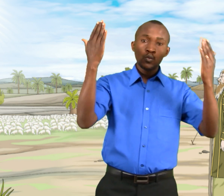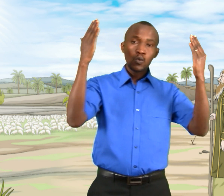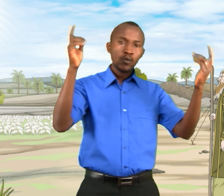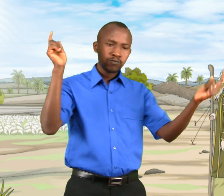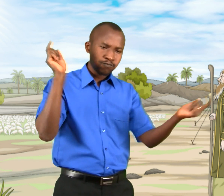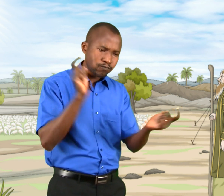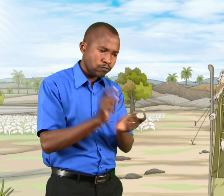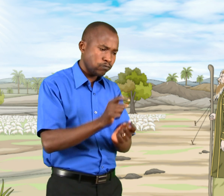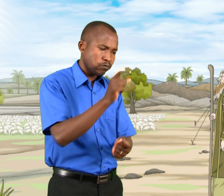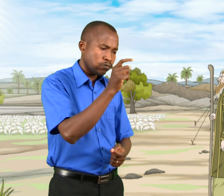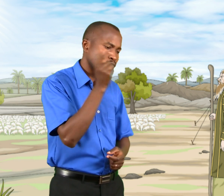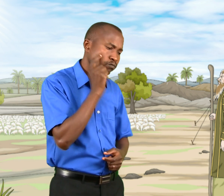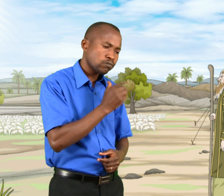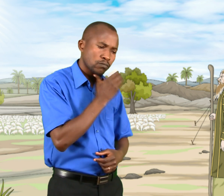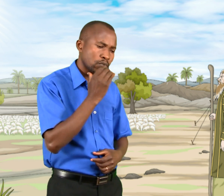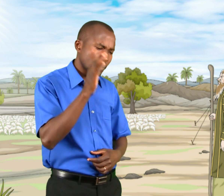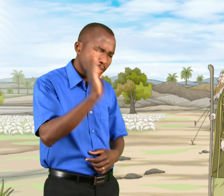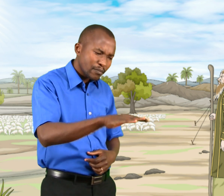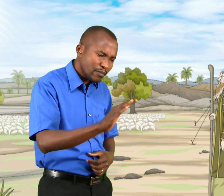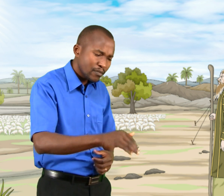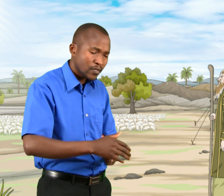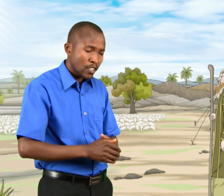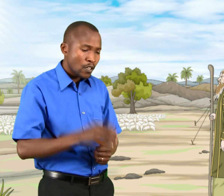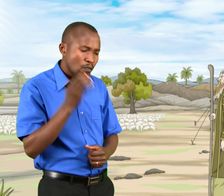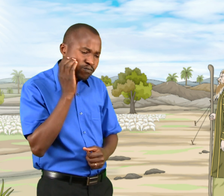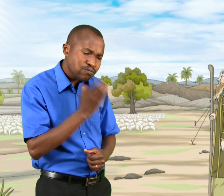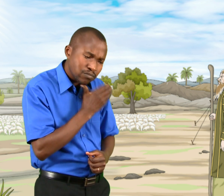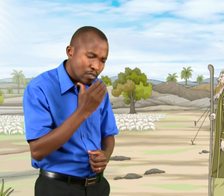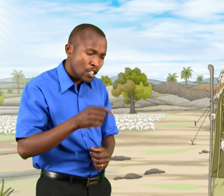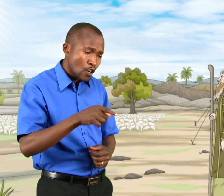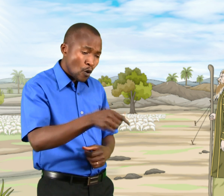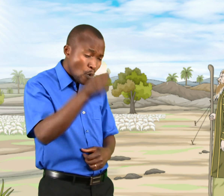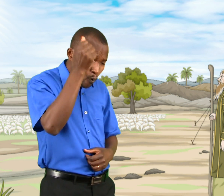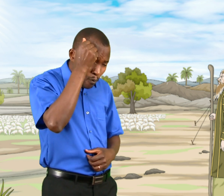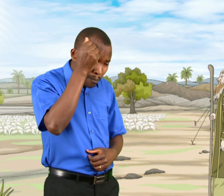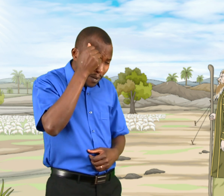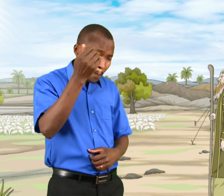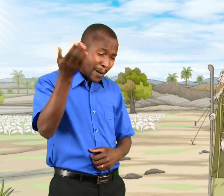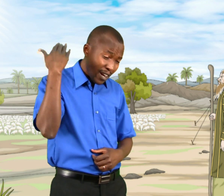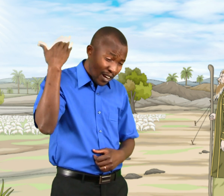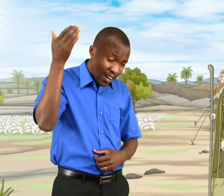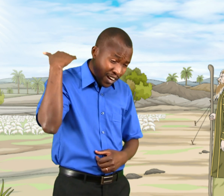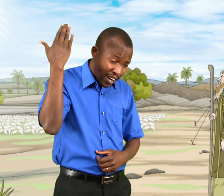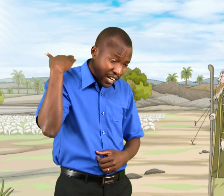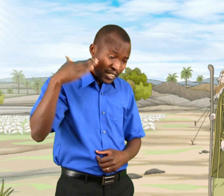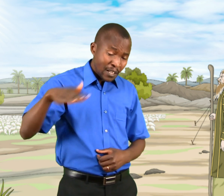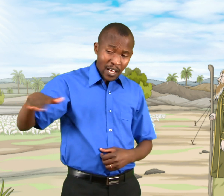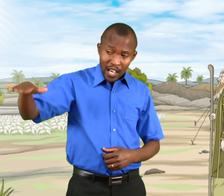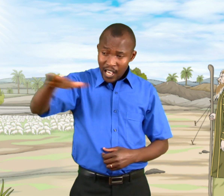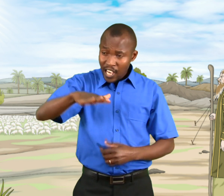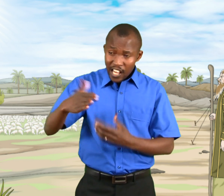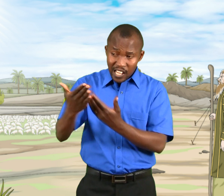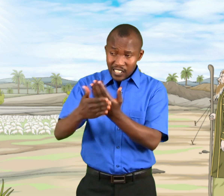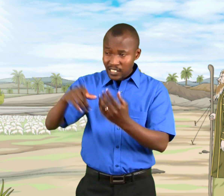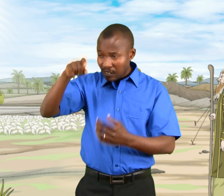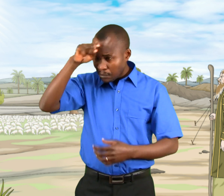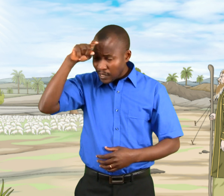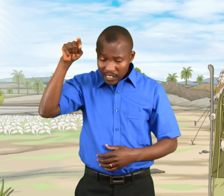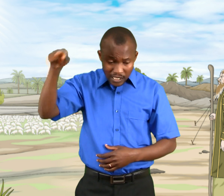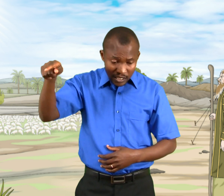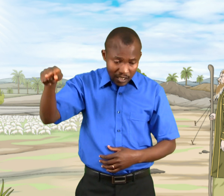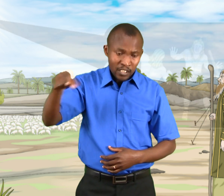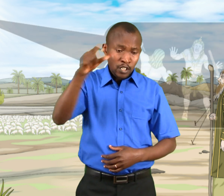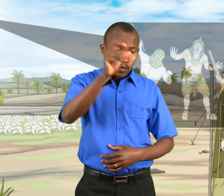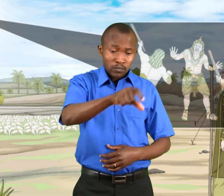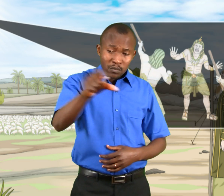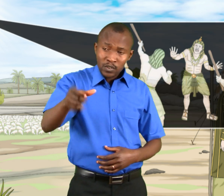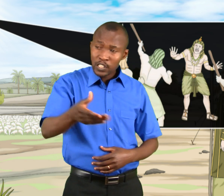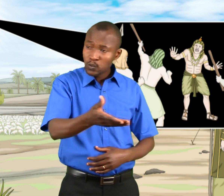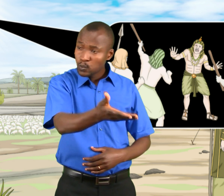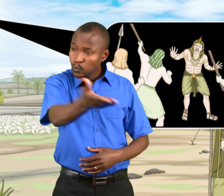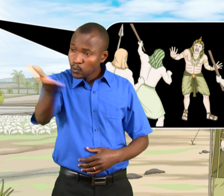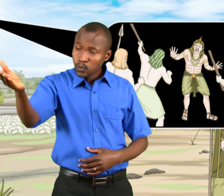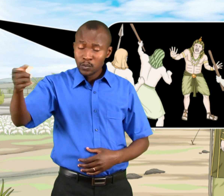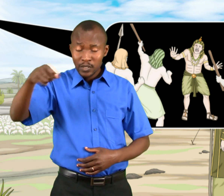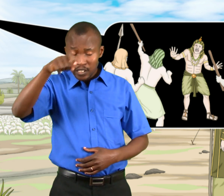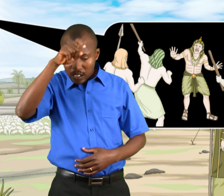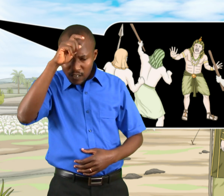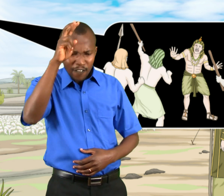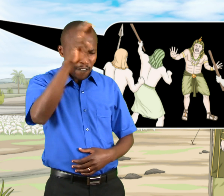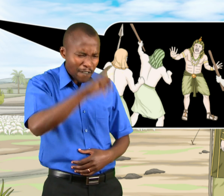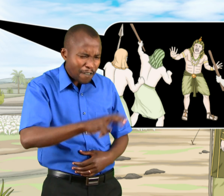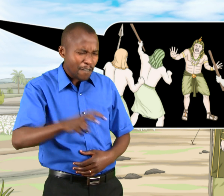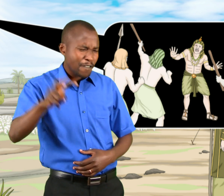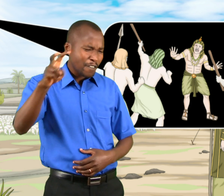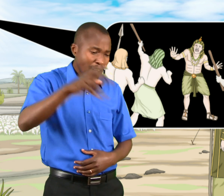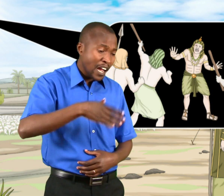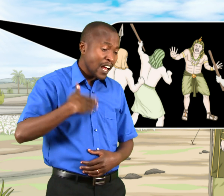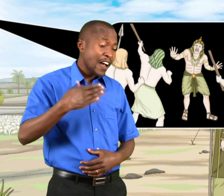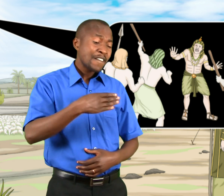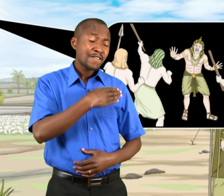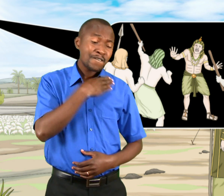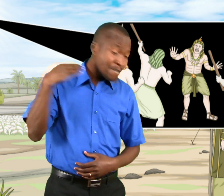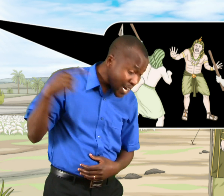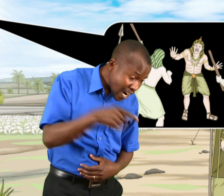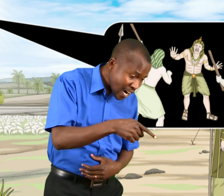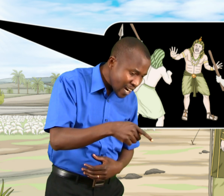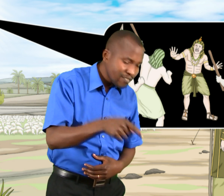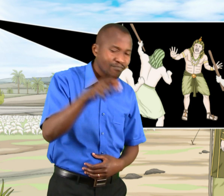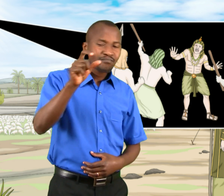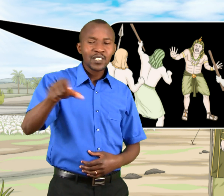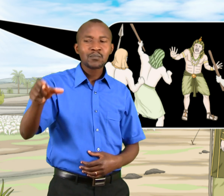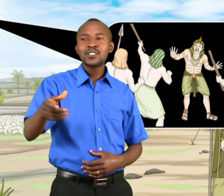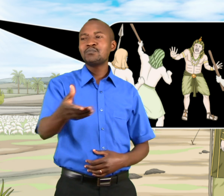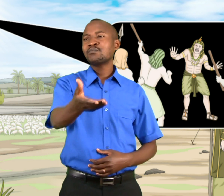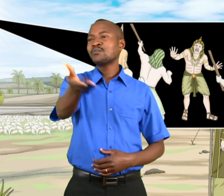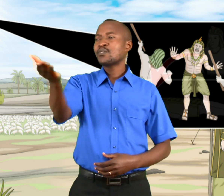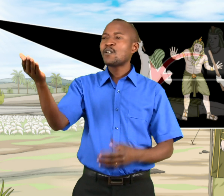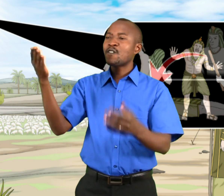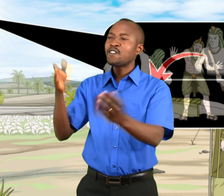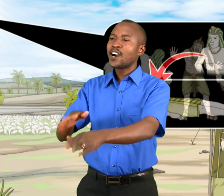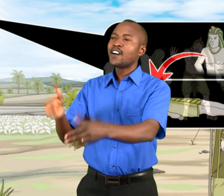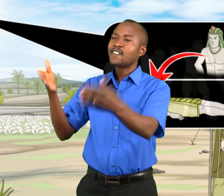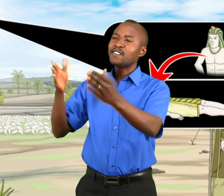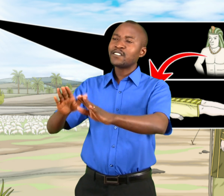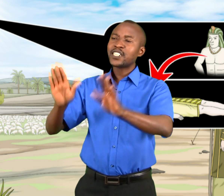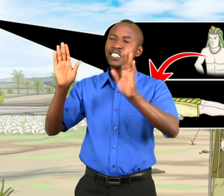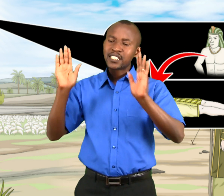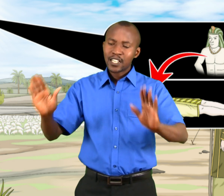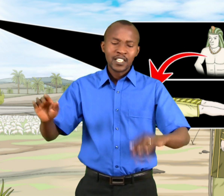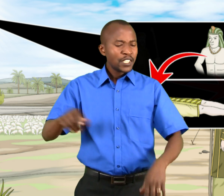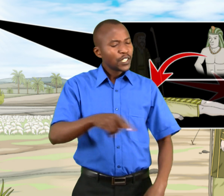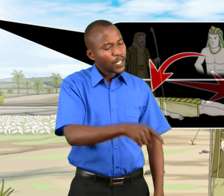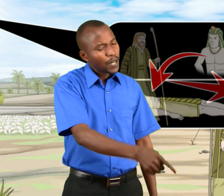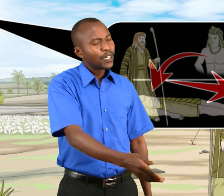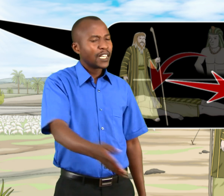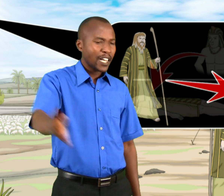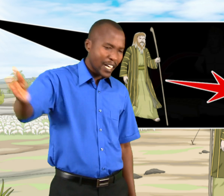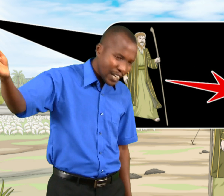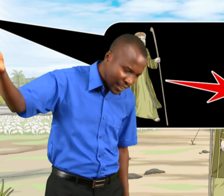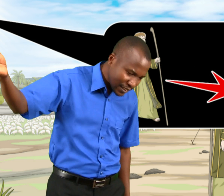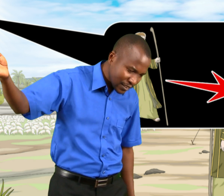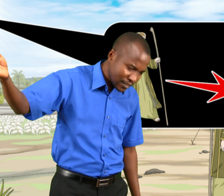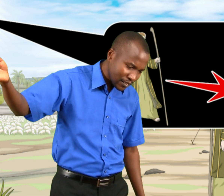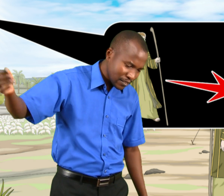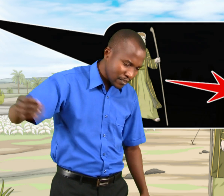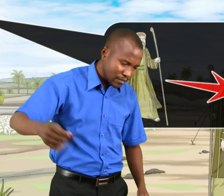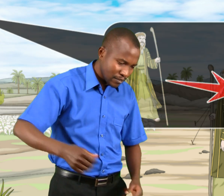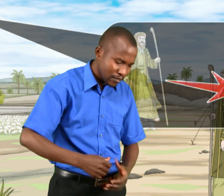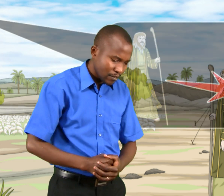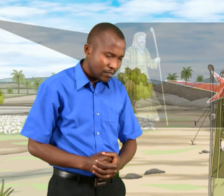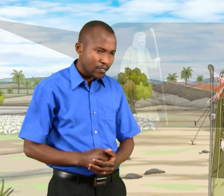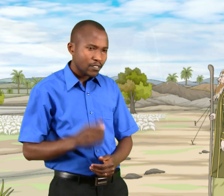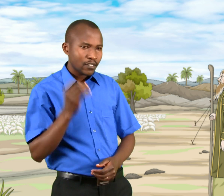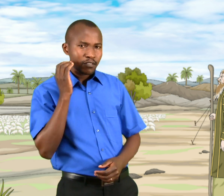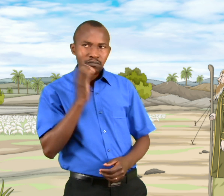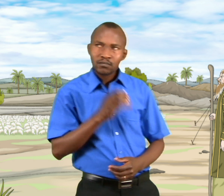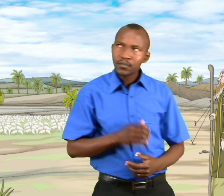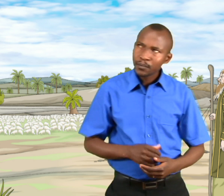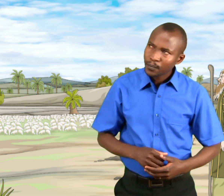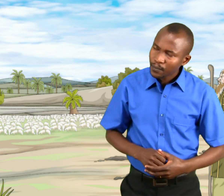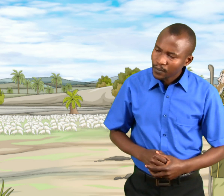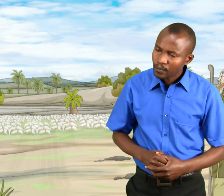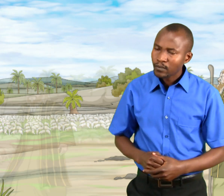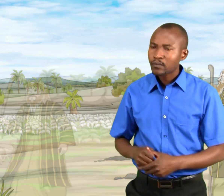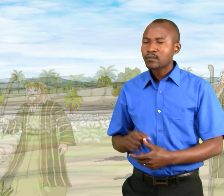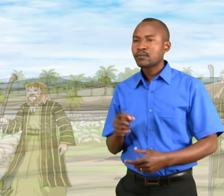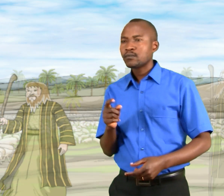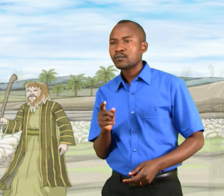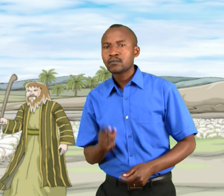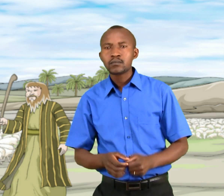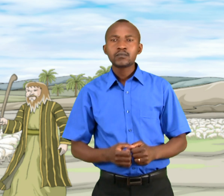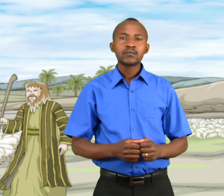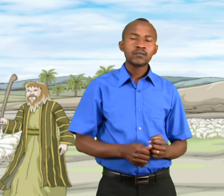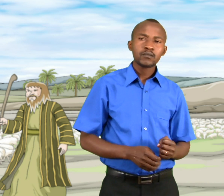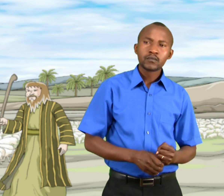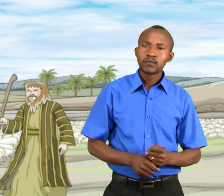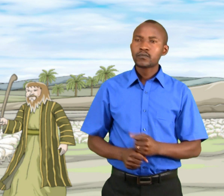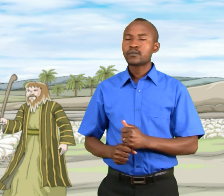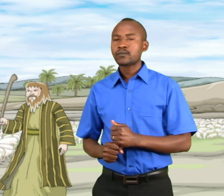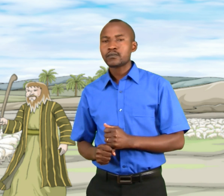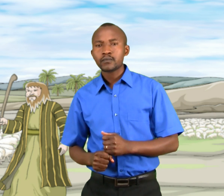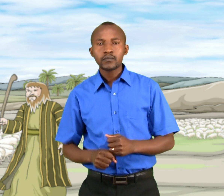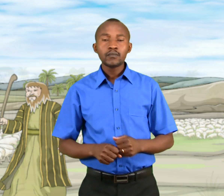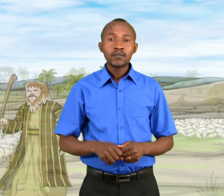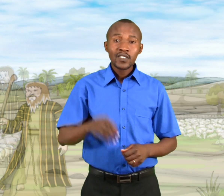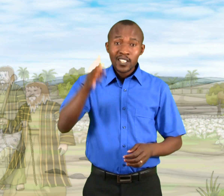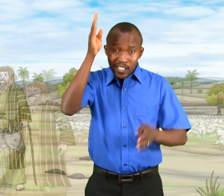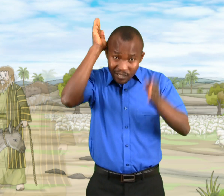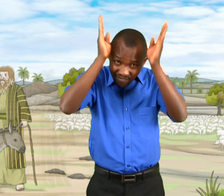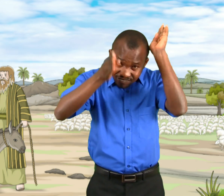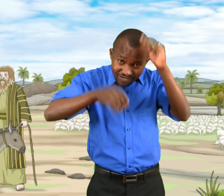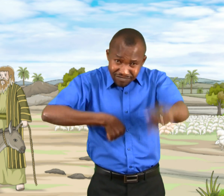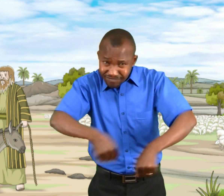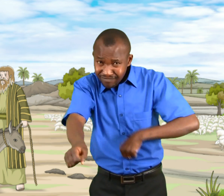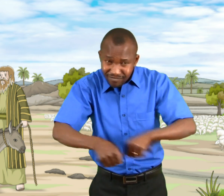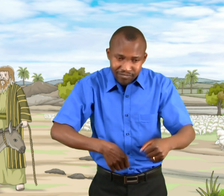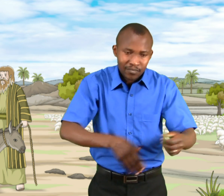Now the LORD had said to Moses in Midian, “Go back to Egypt, for all the men who sought to kill you are dead.”